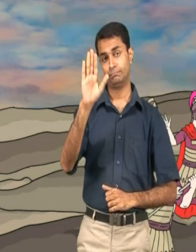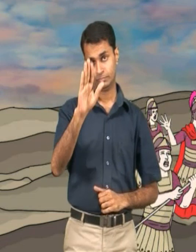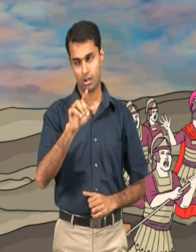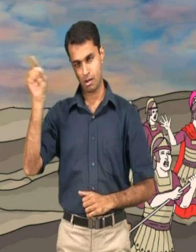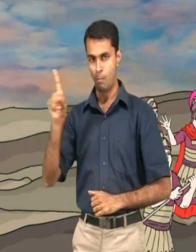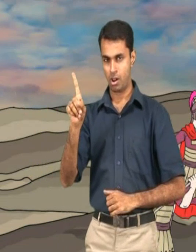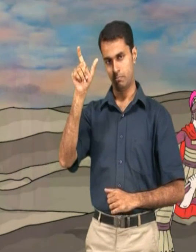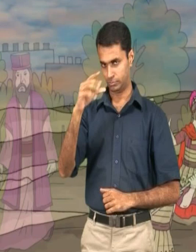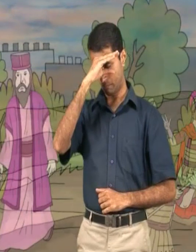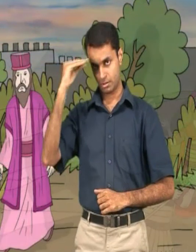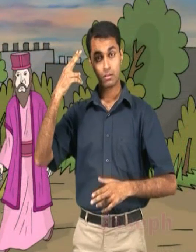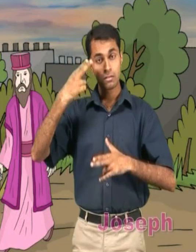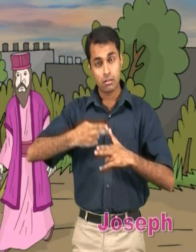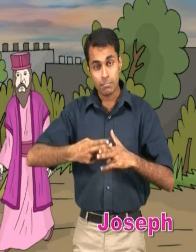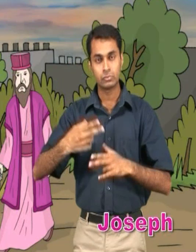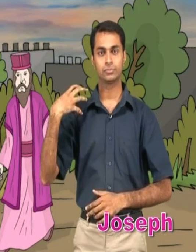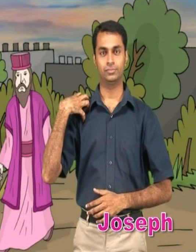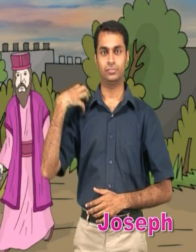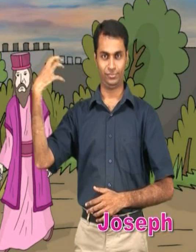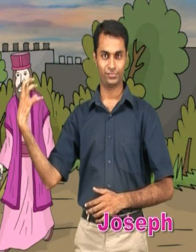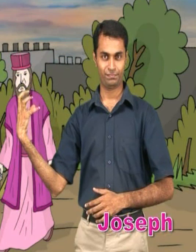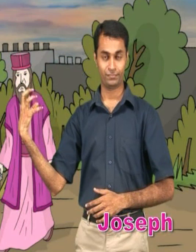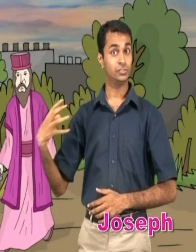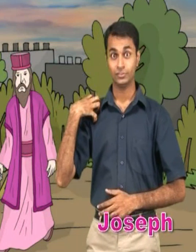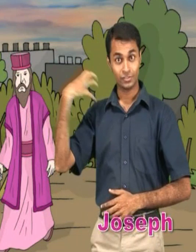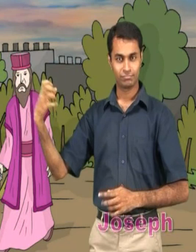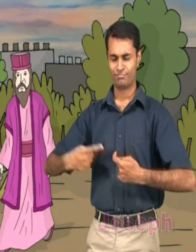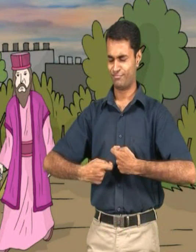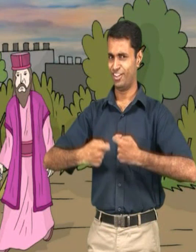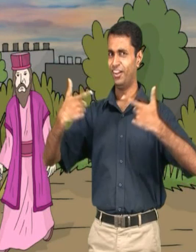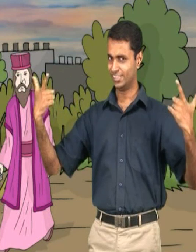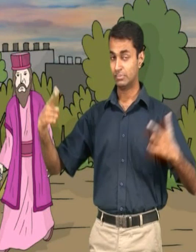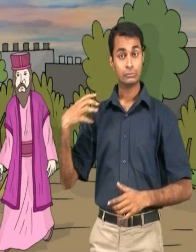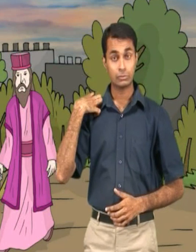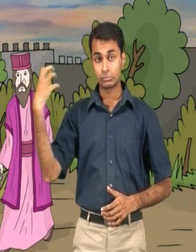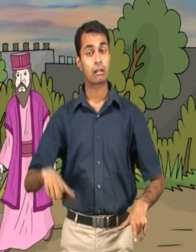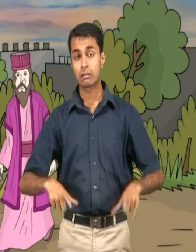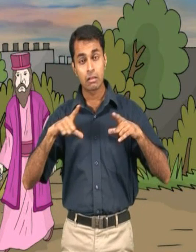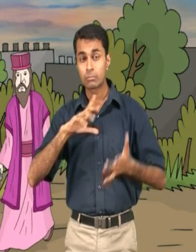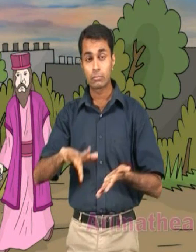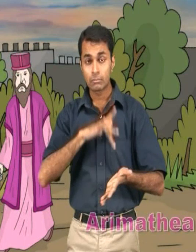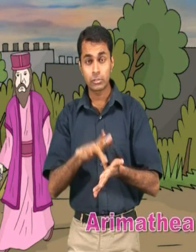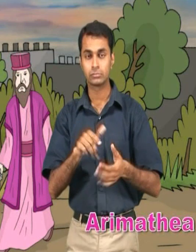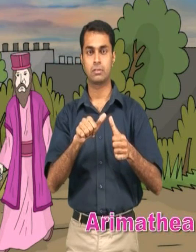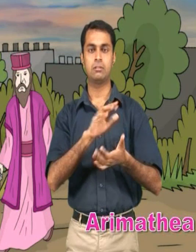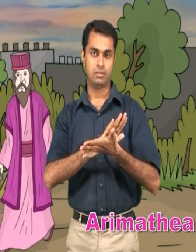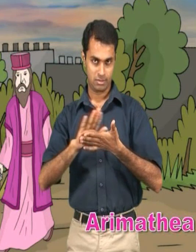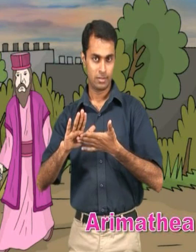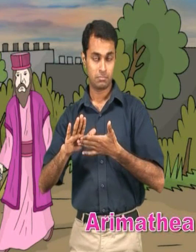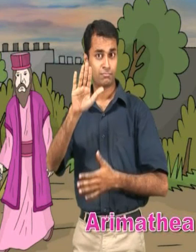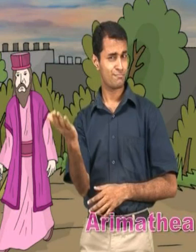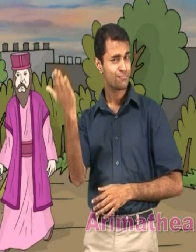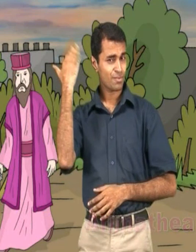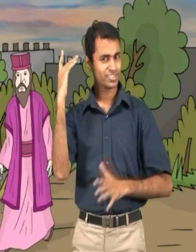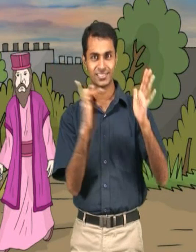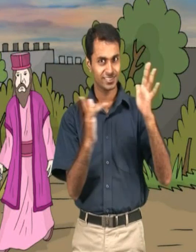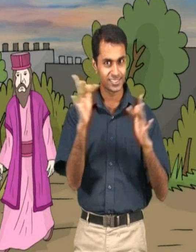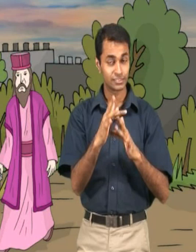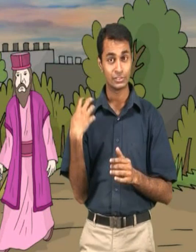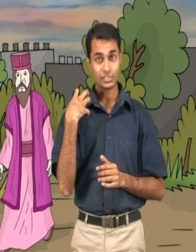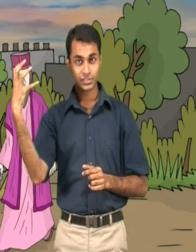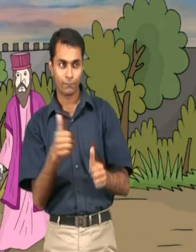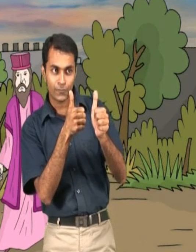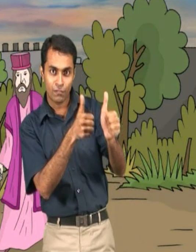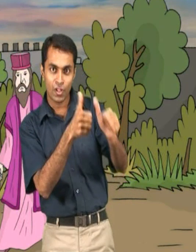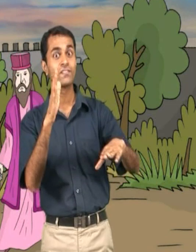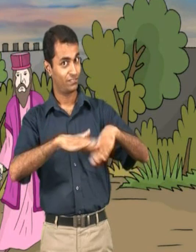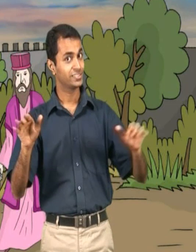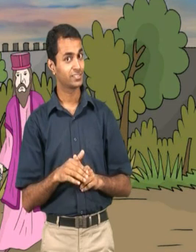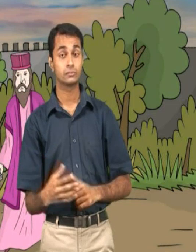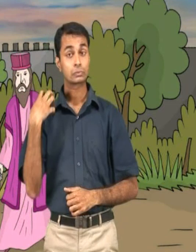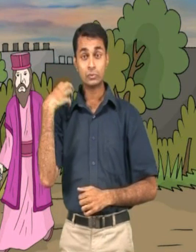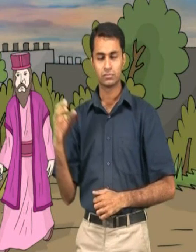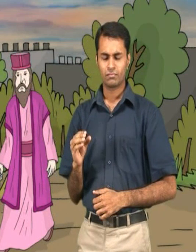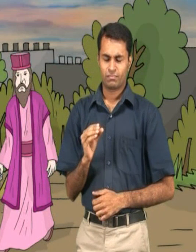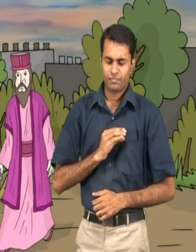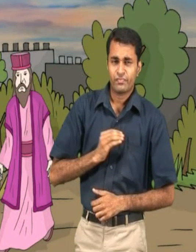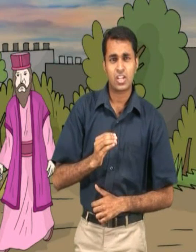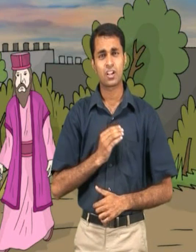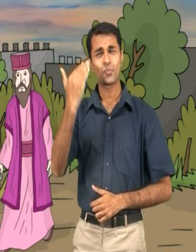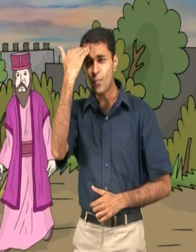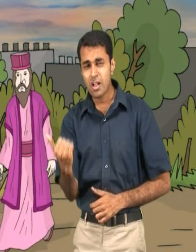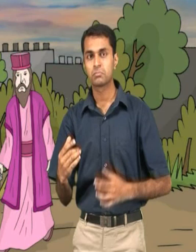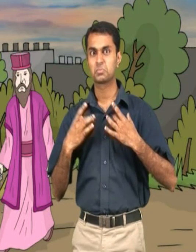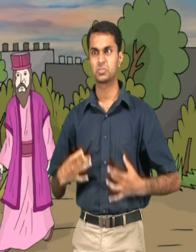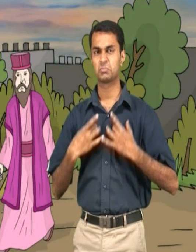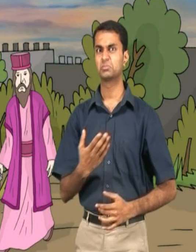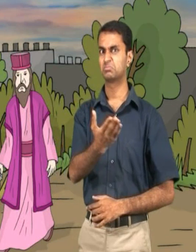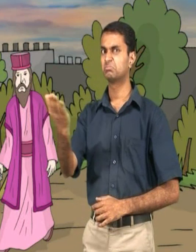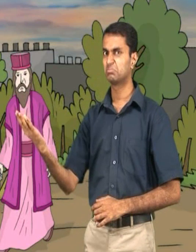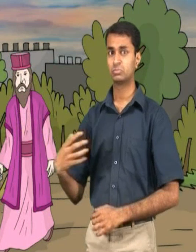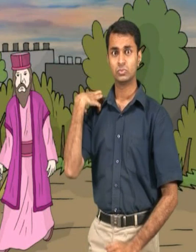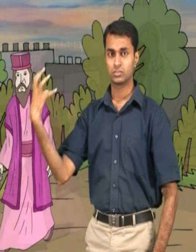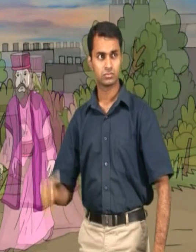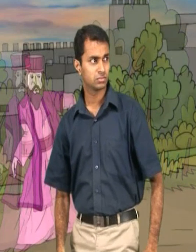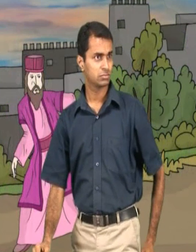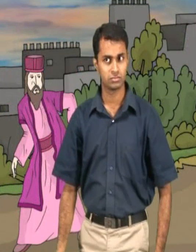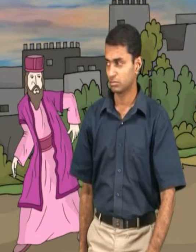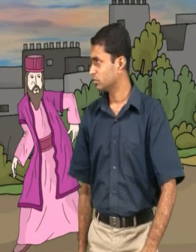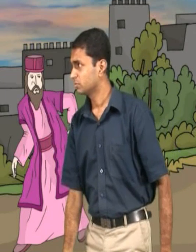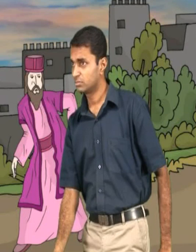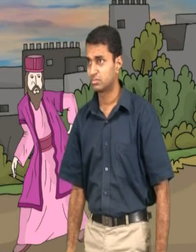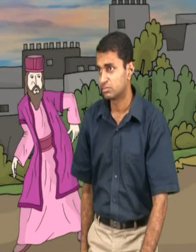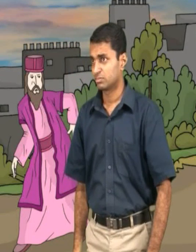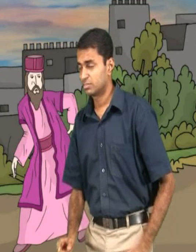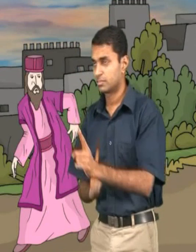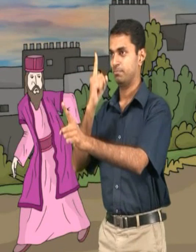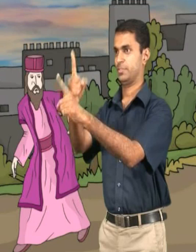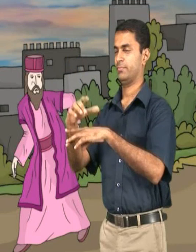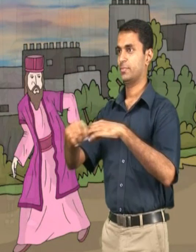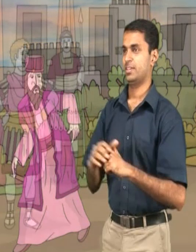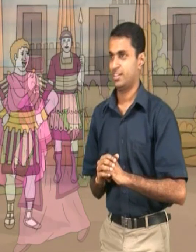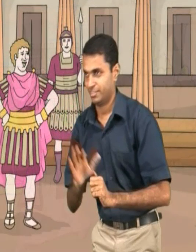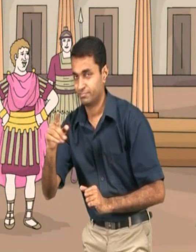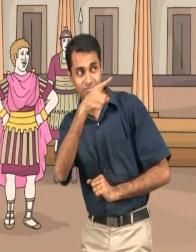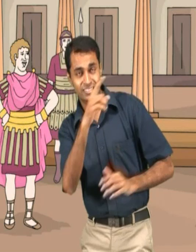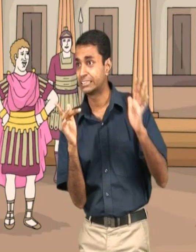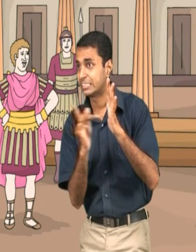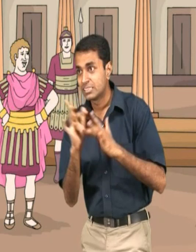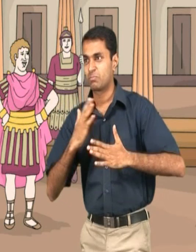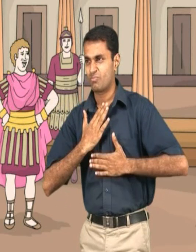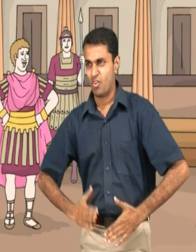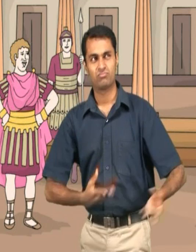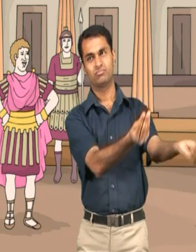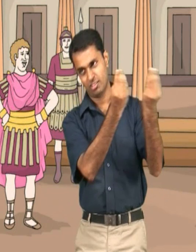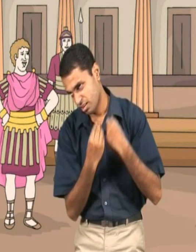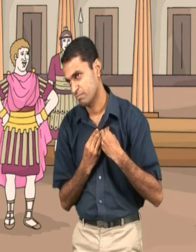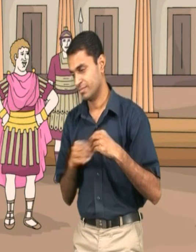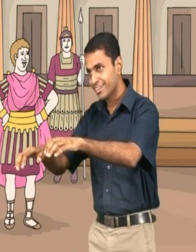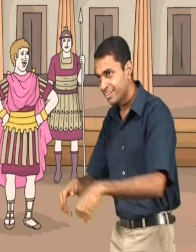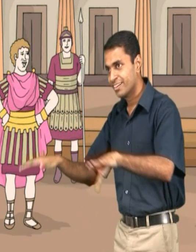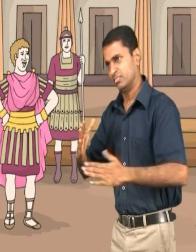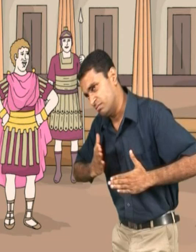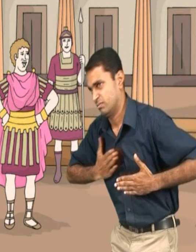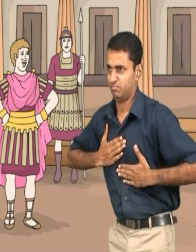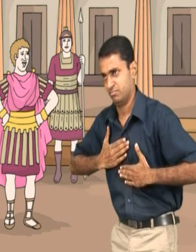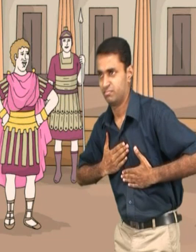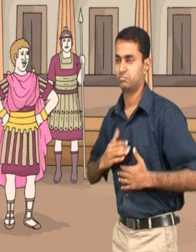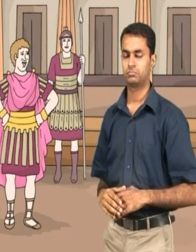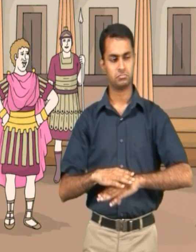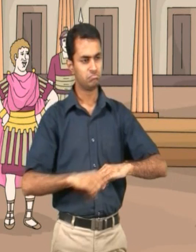Afterward, Joseph of Arimathea, who was a disciple of Jesus (but secretly for fear of the Jews), asked Pilate to let him remove the body of Jesus.